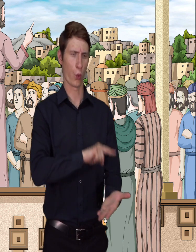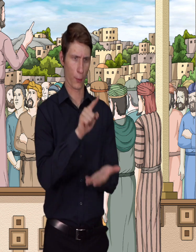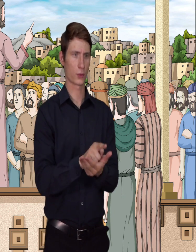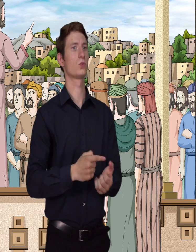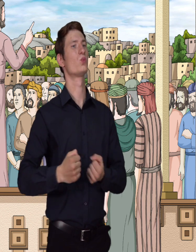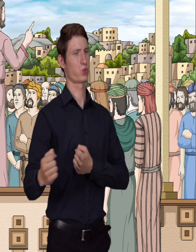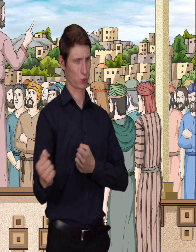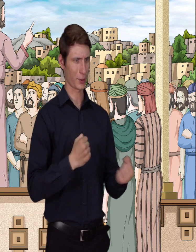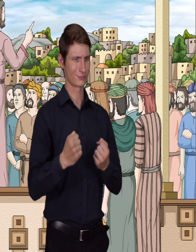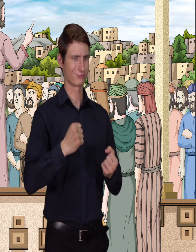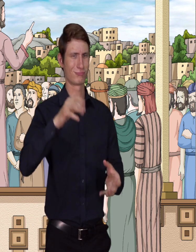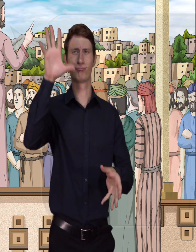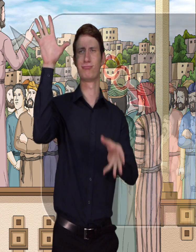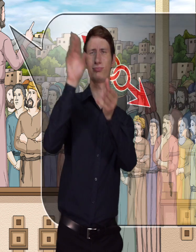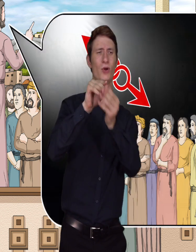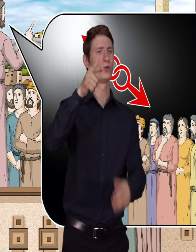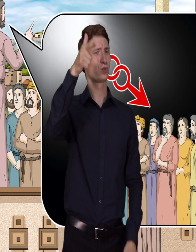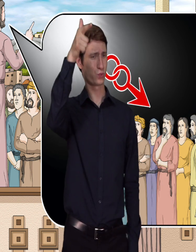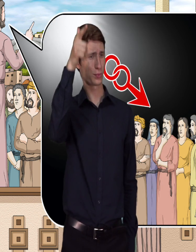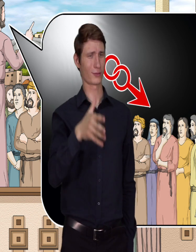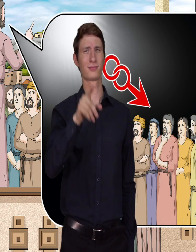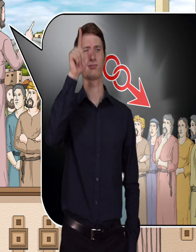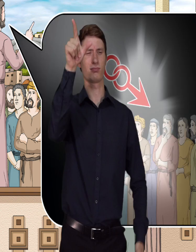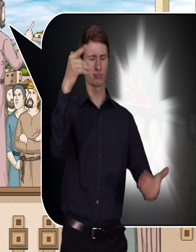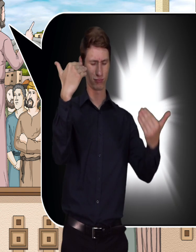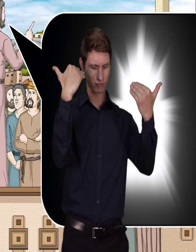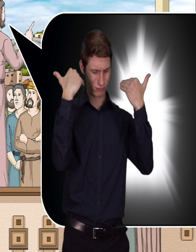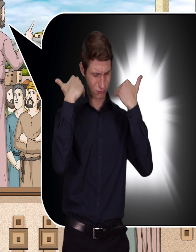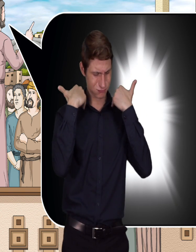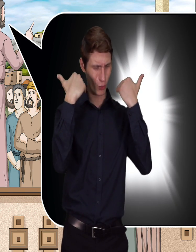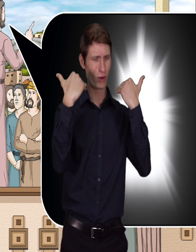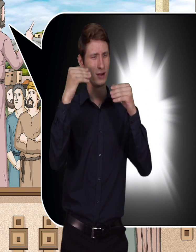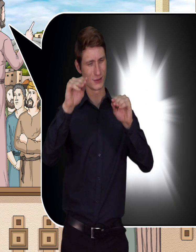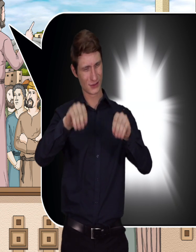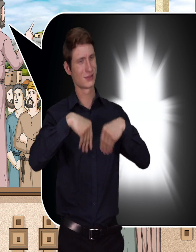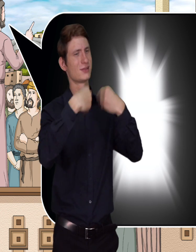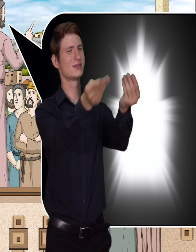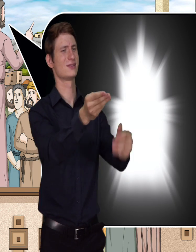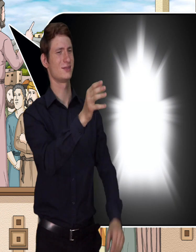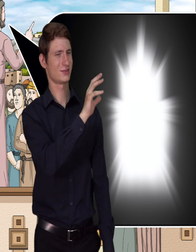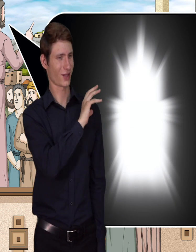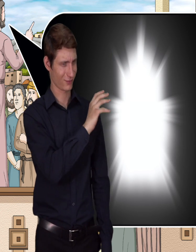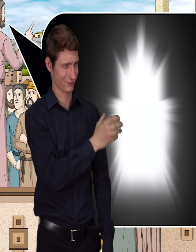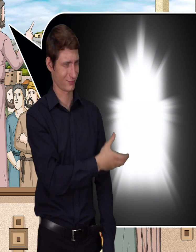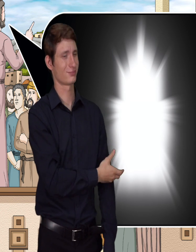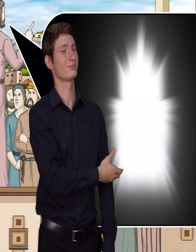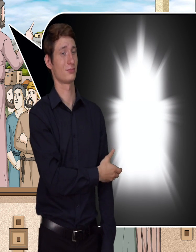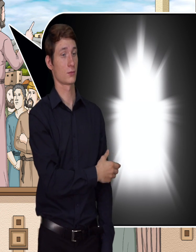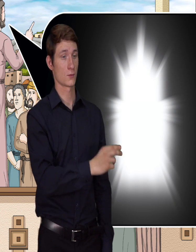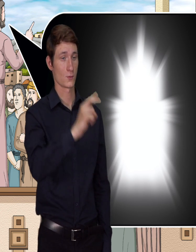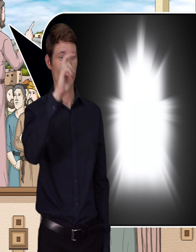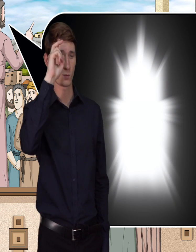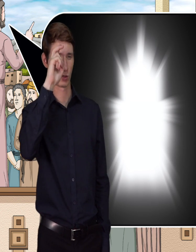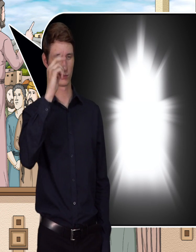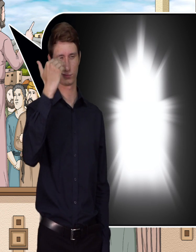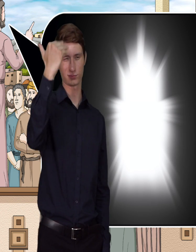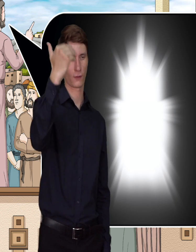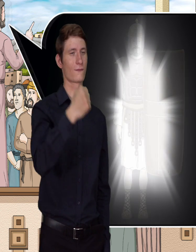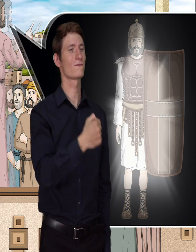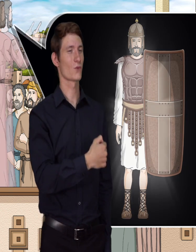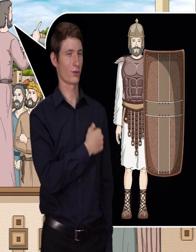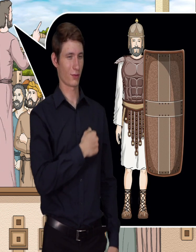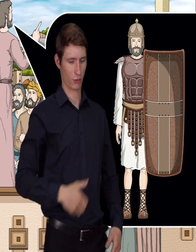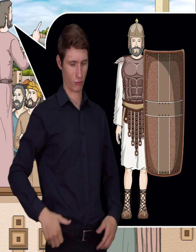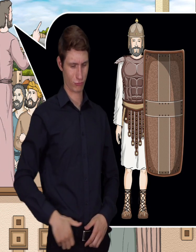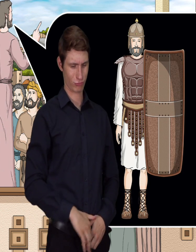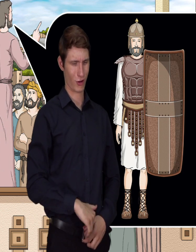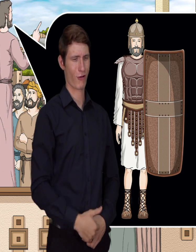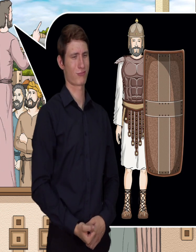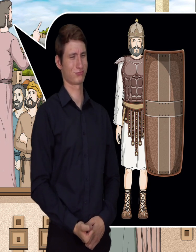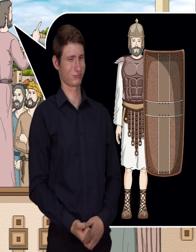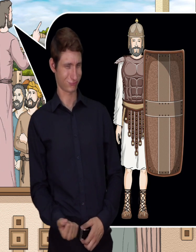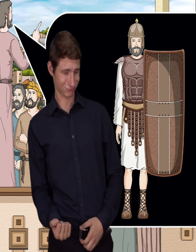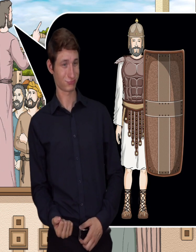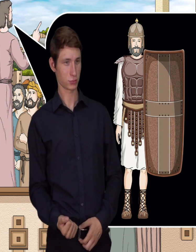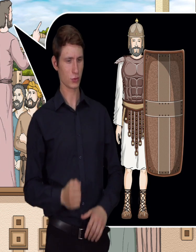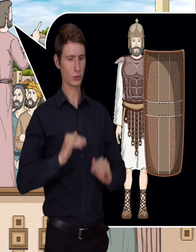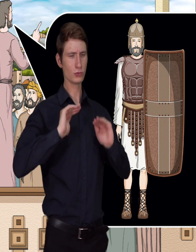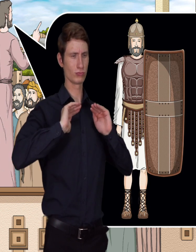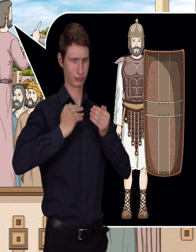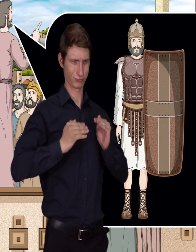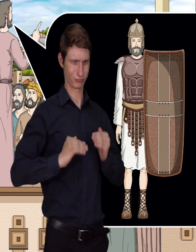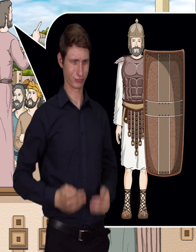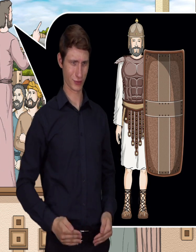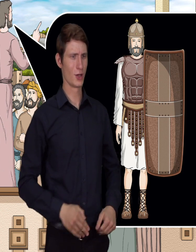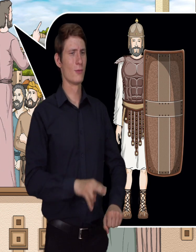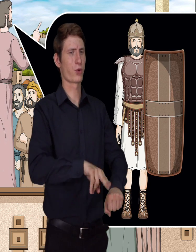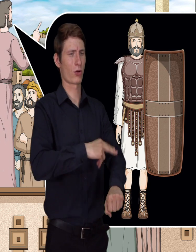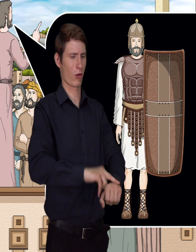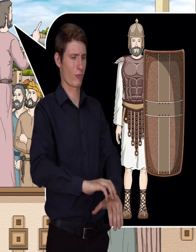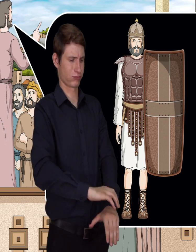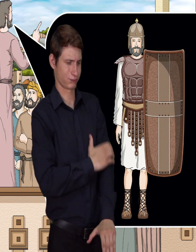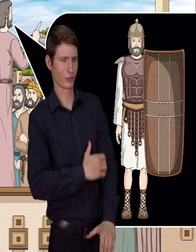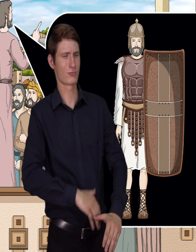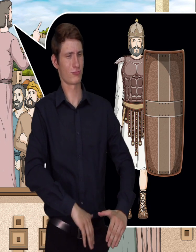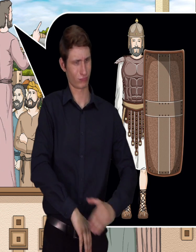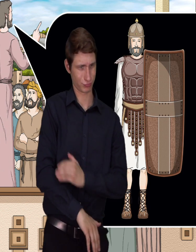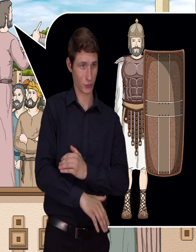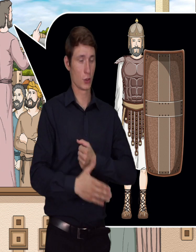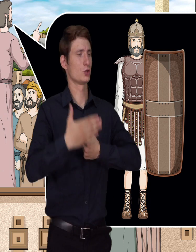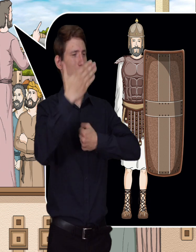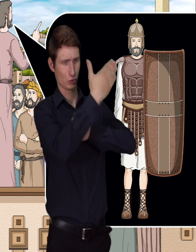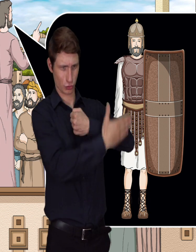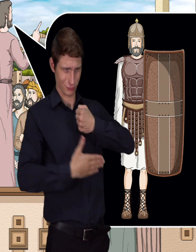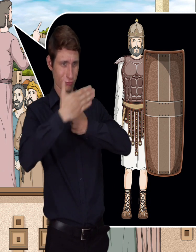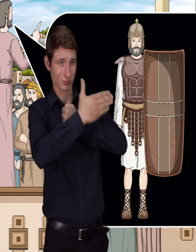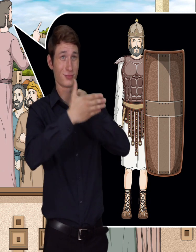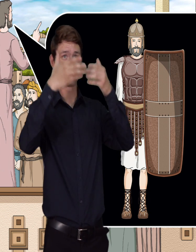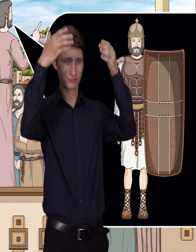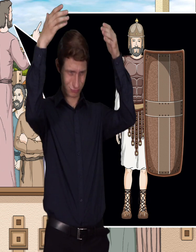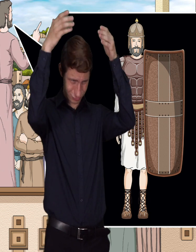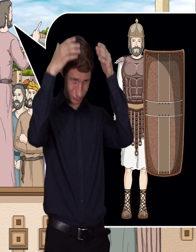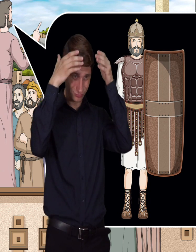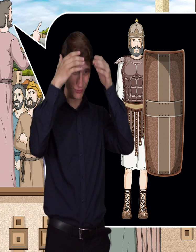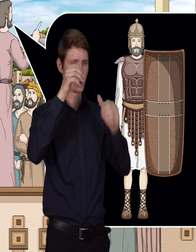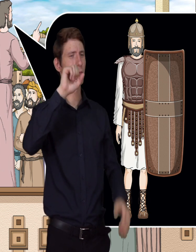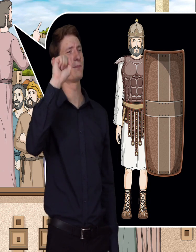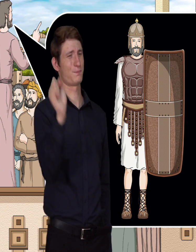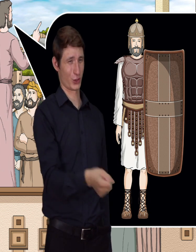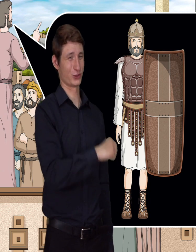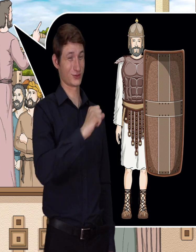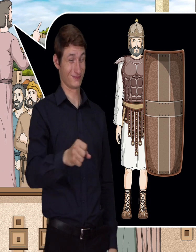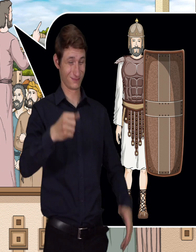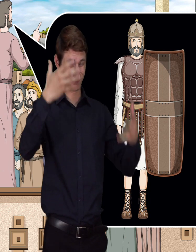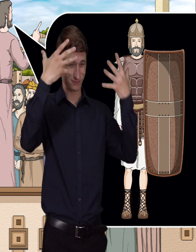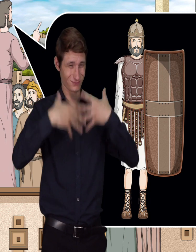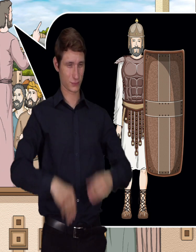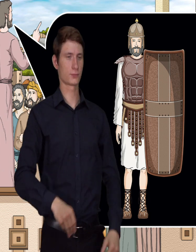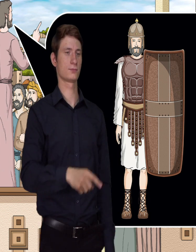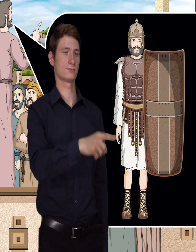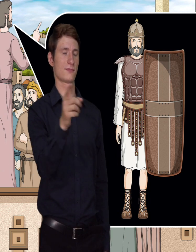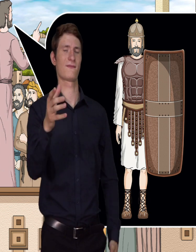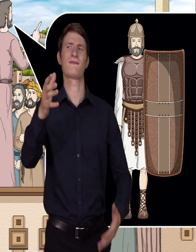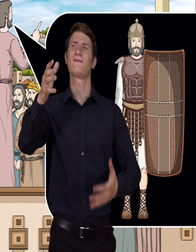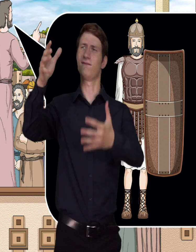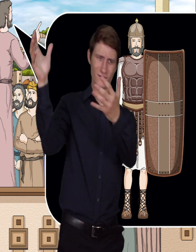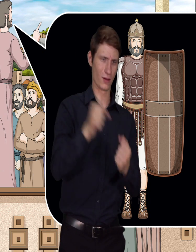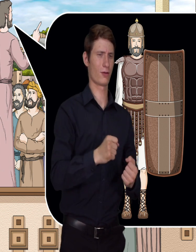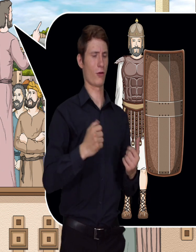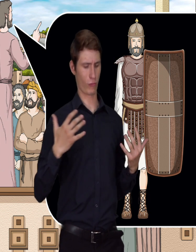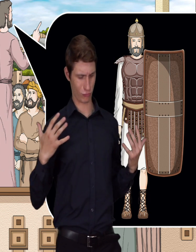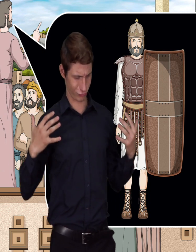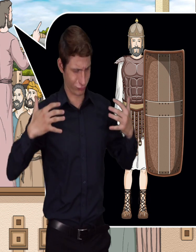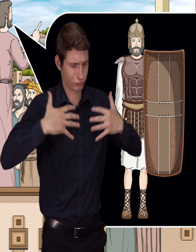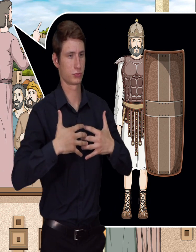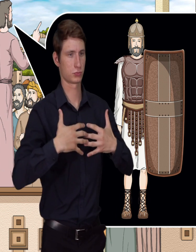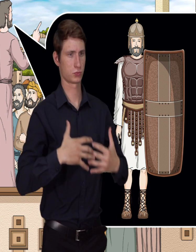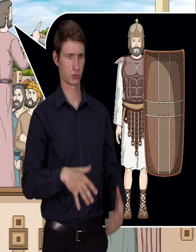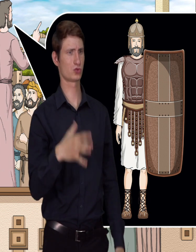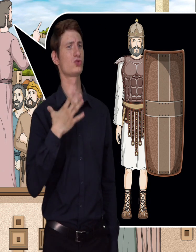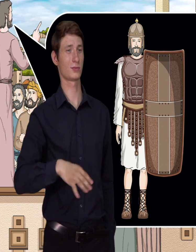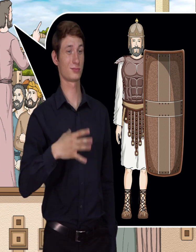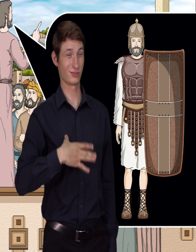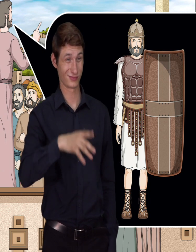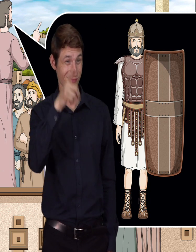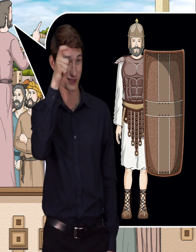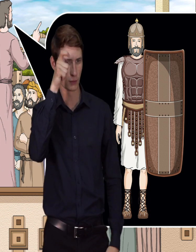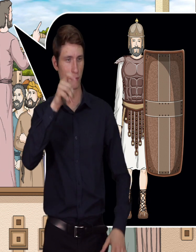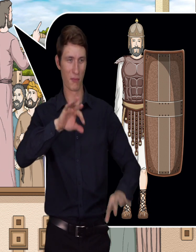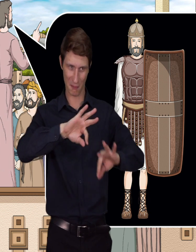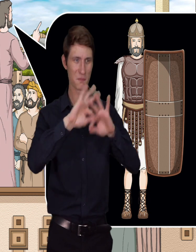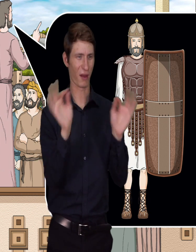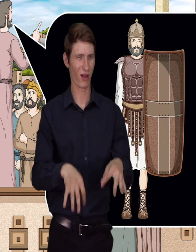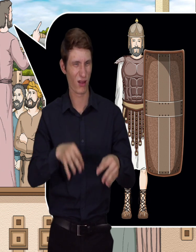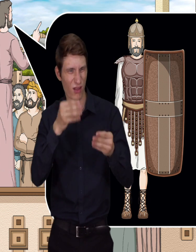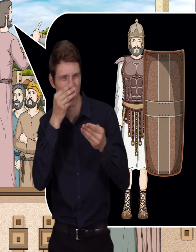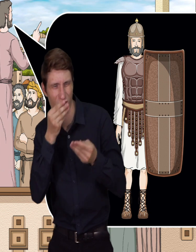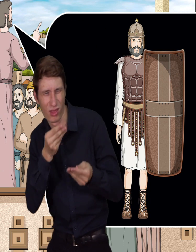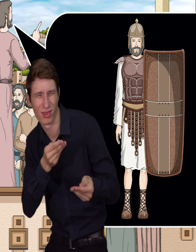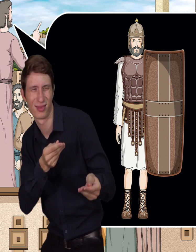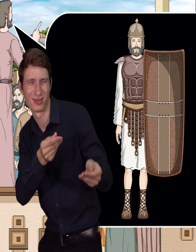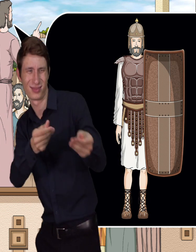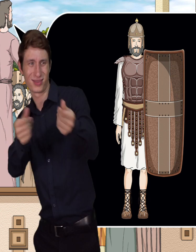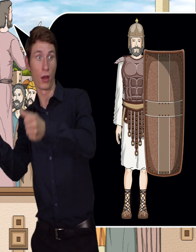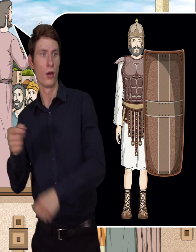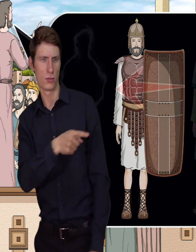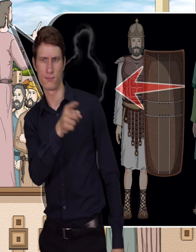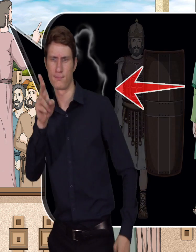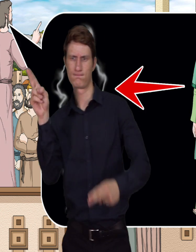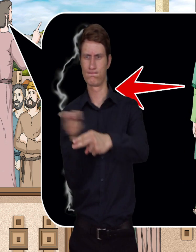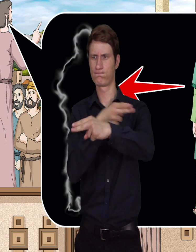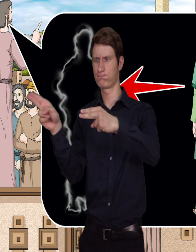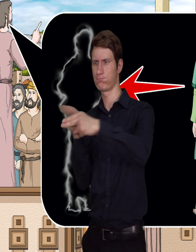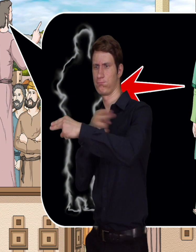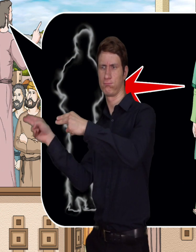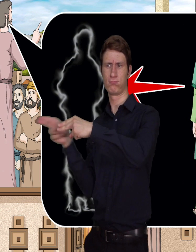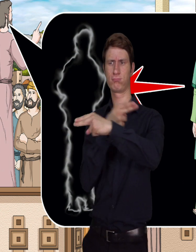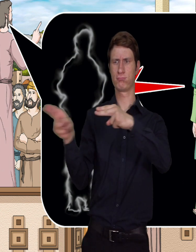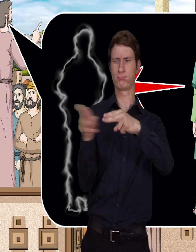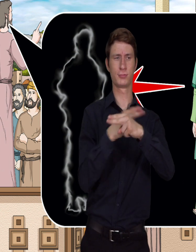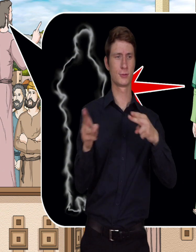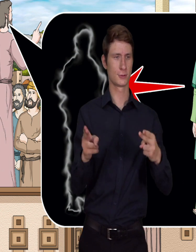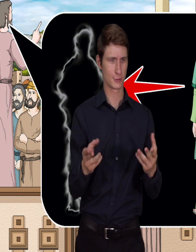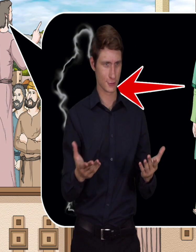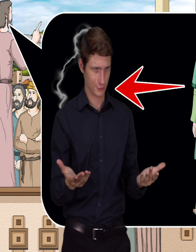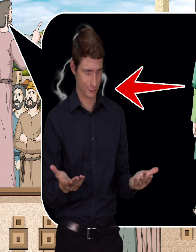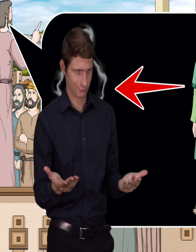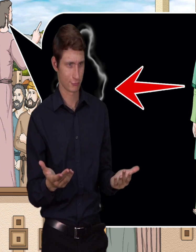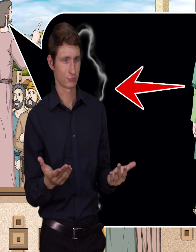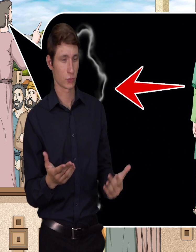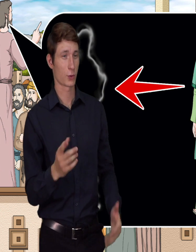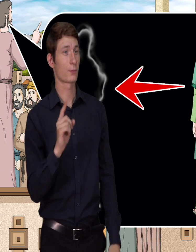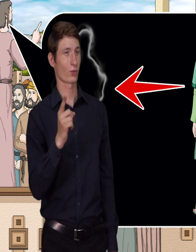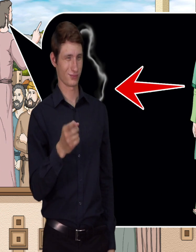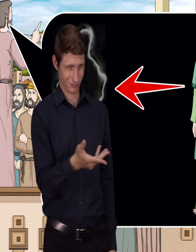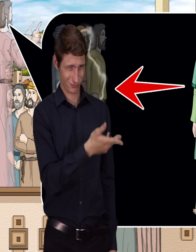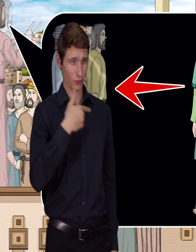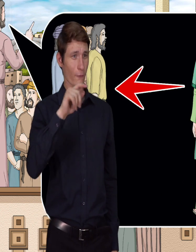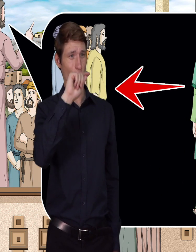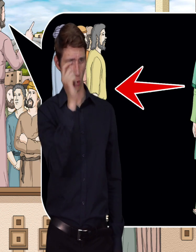Finally, be strong in the Lord and in His mighty power. Put on the full armor of God, so that you can make your stand against the devil’s schemes.